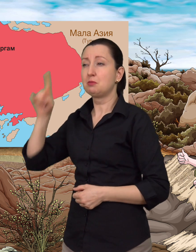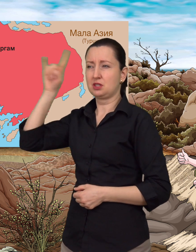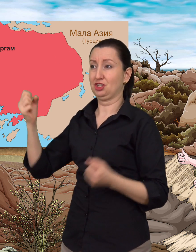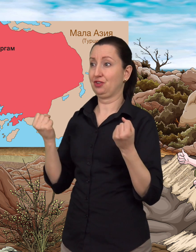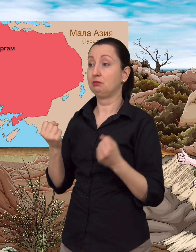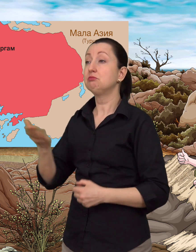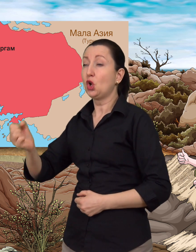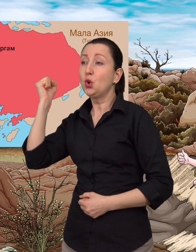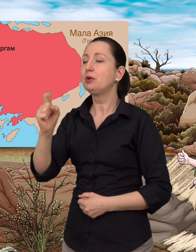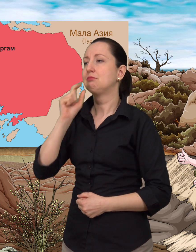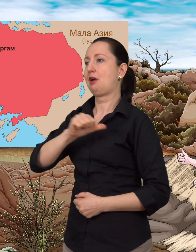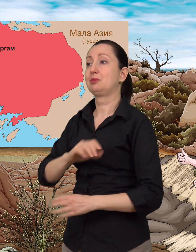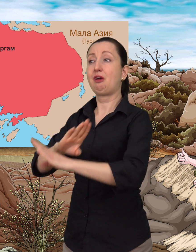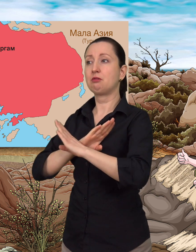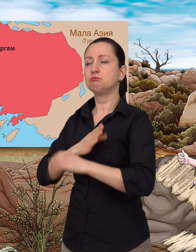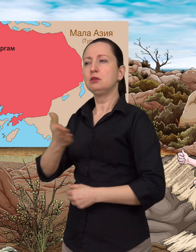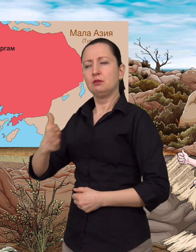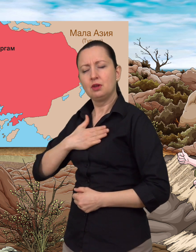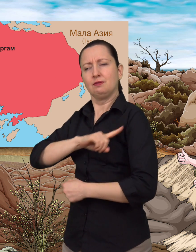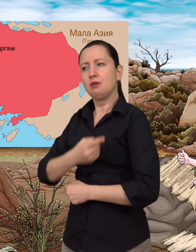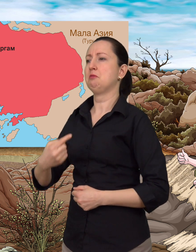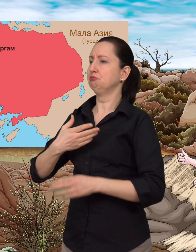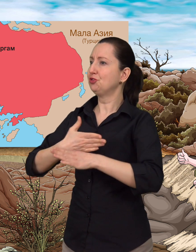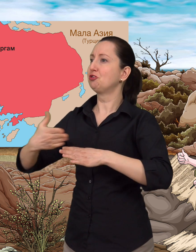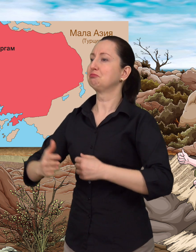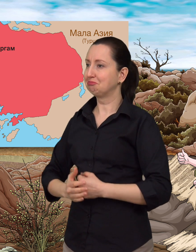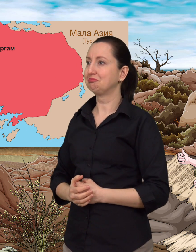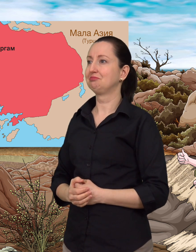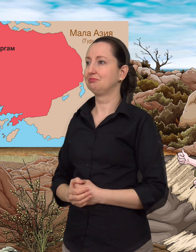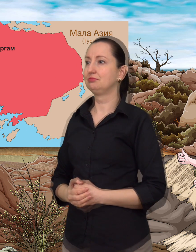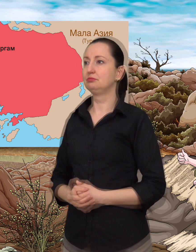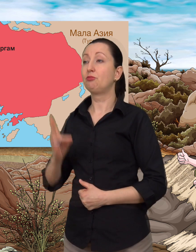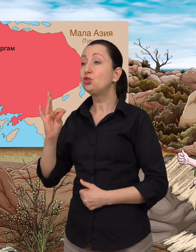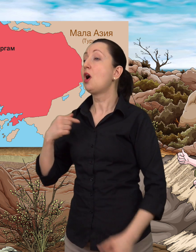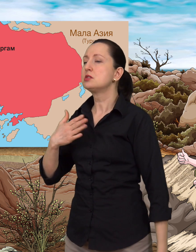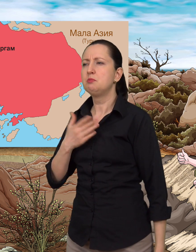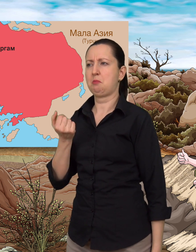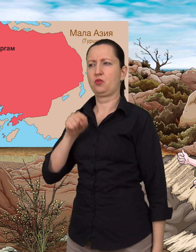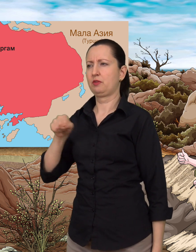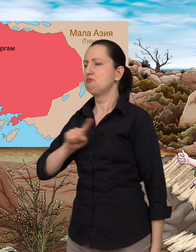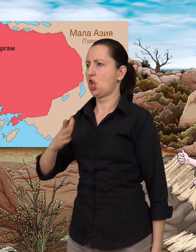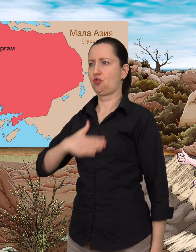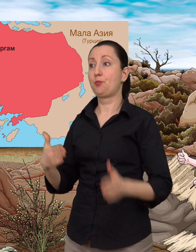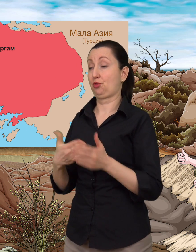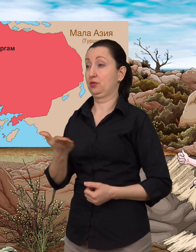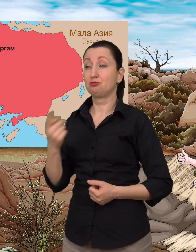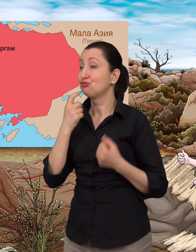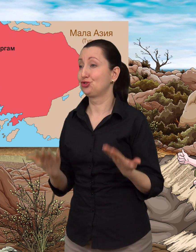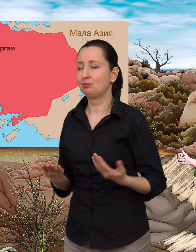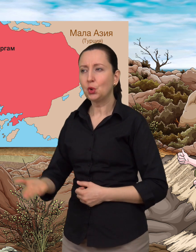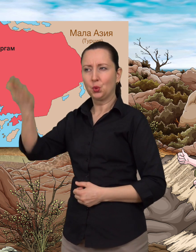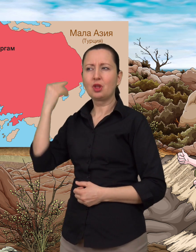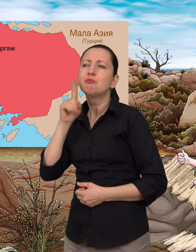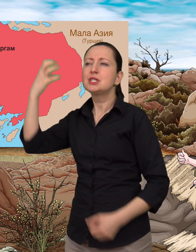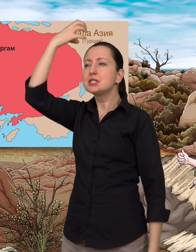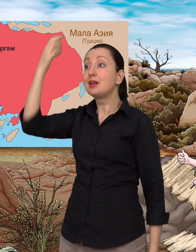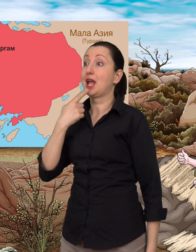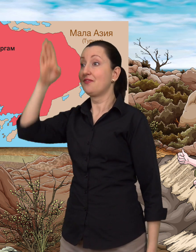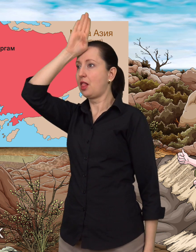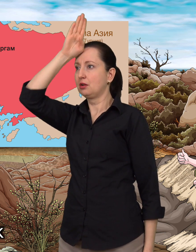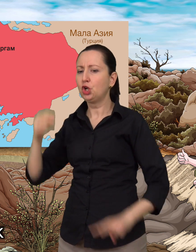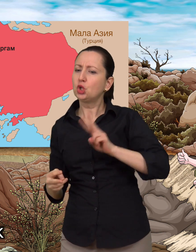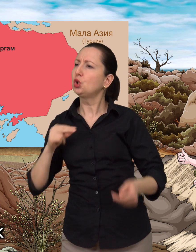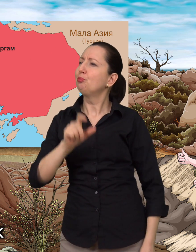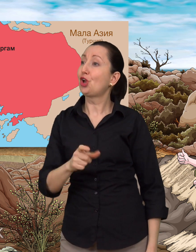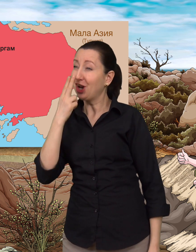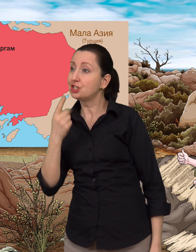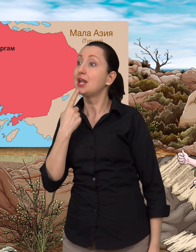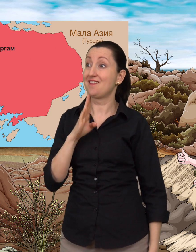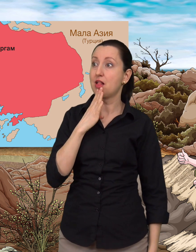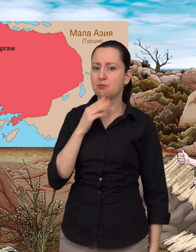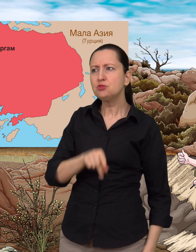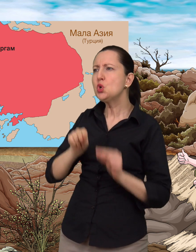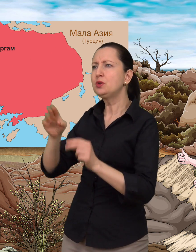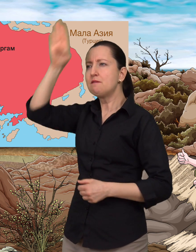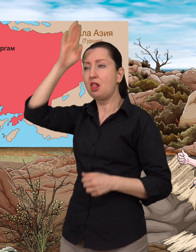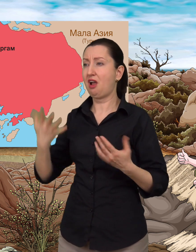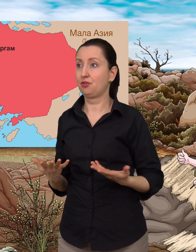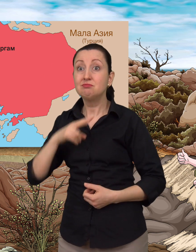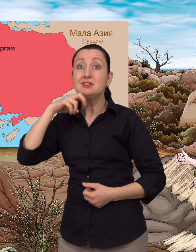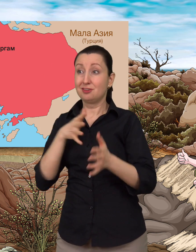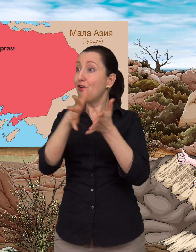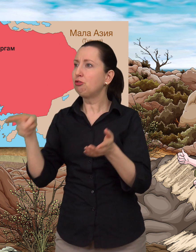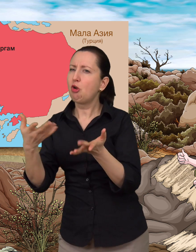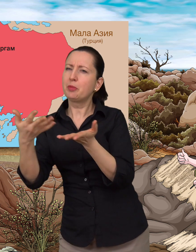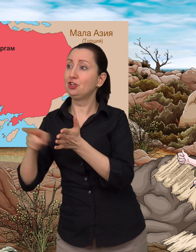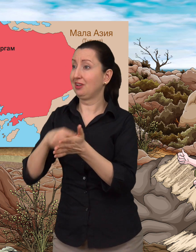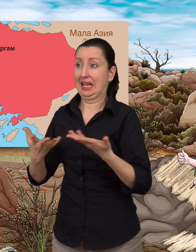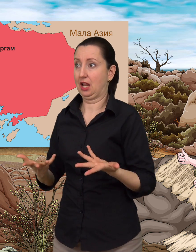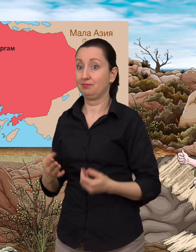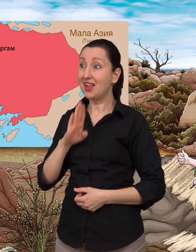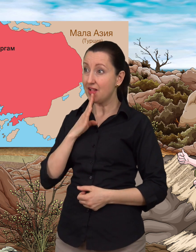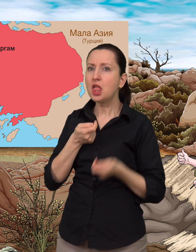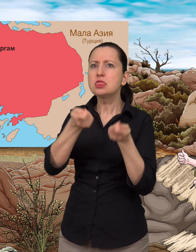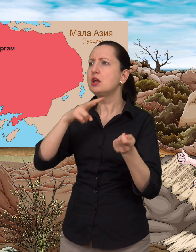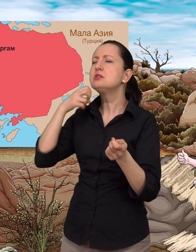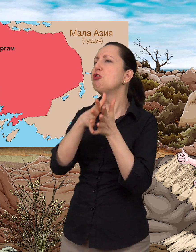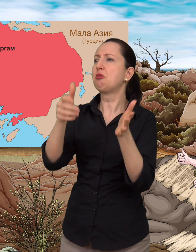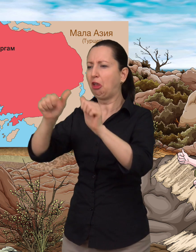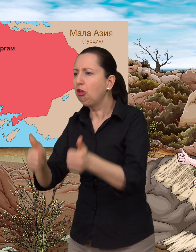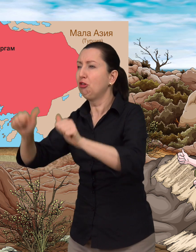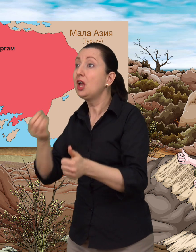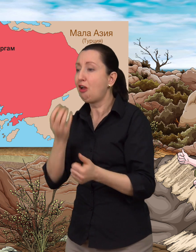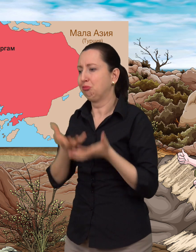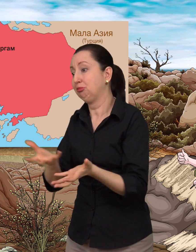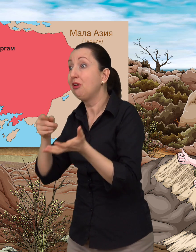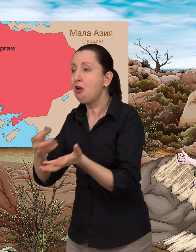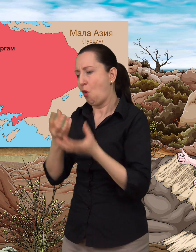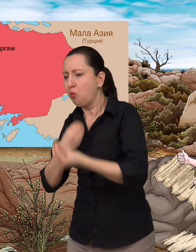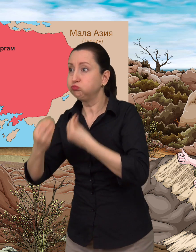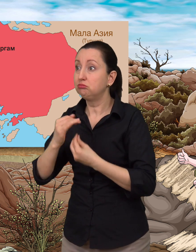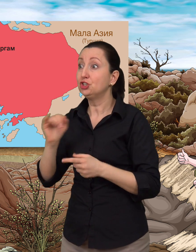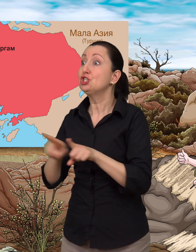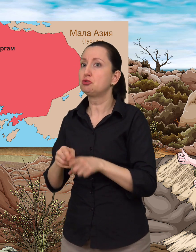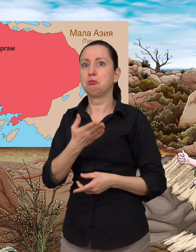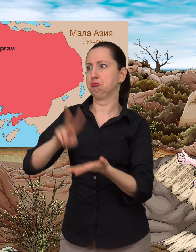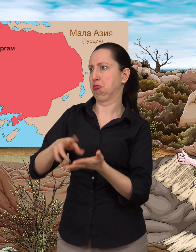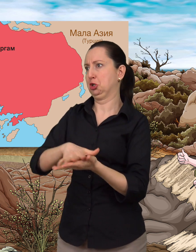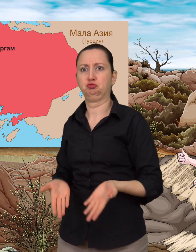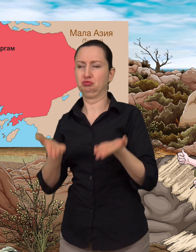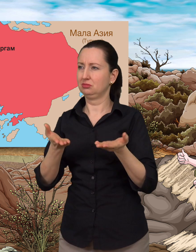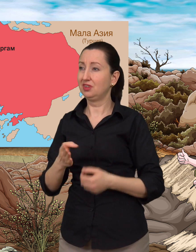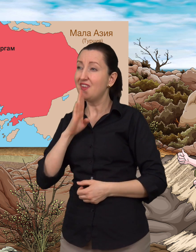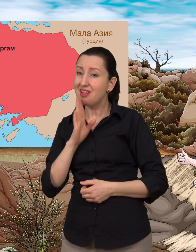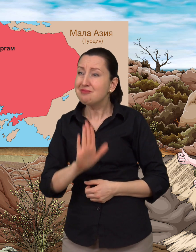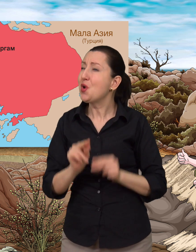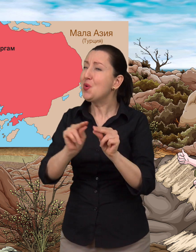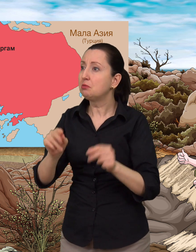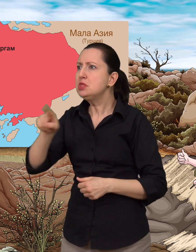But I have a few things against you, because some of you hold to the teaching of Balaam, who taught Balak to place a stumbling block before the Israelites so they would eat food sacrificed to idols and commit sexual immorality.